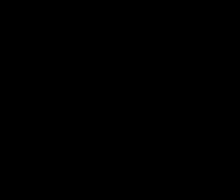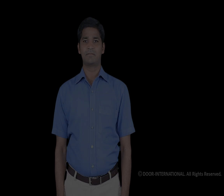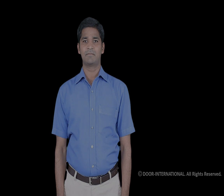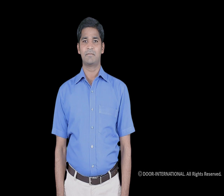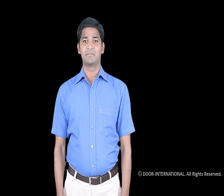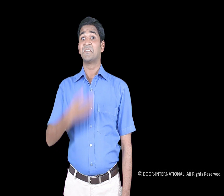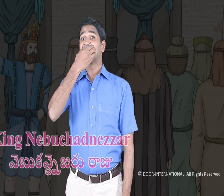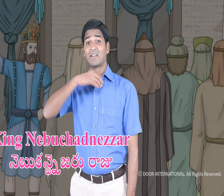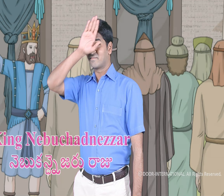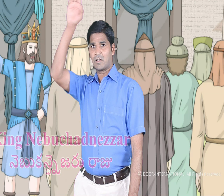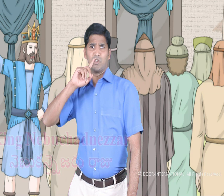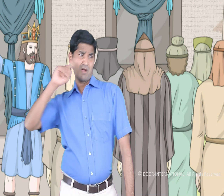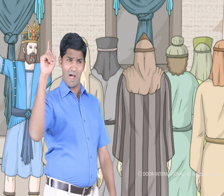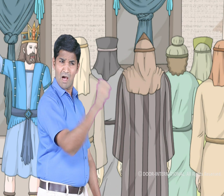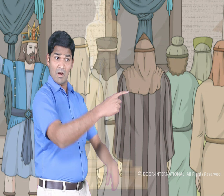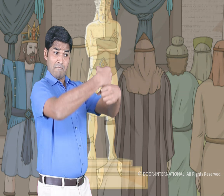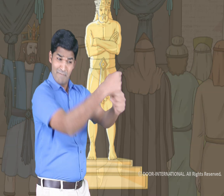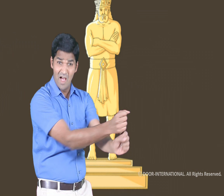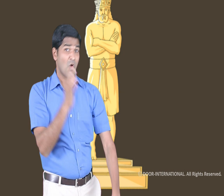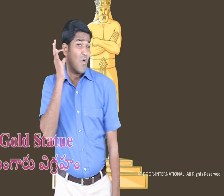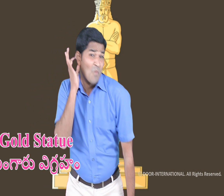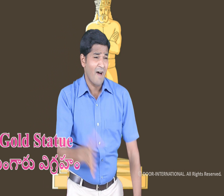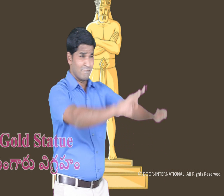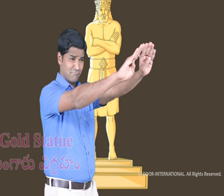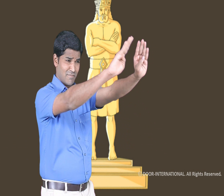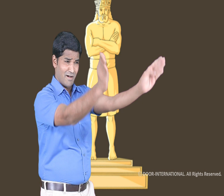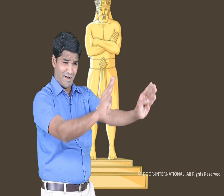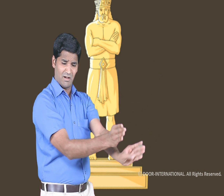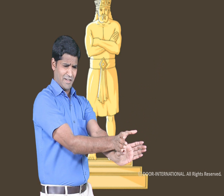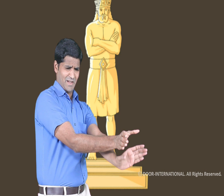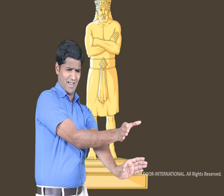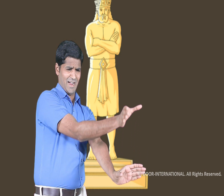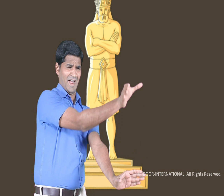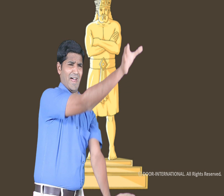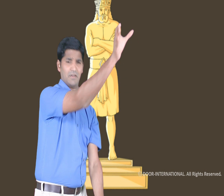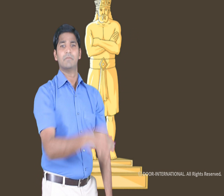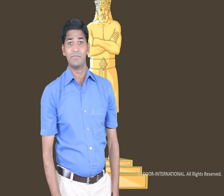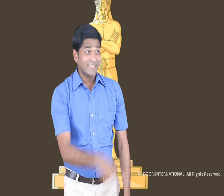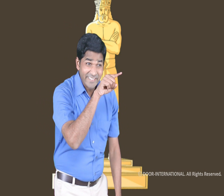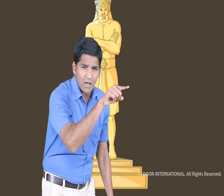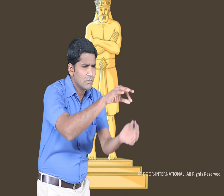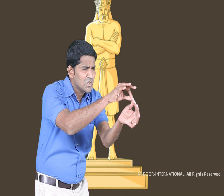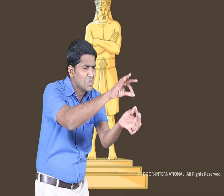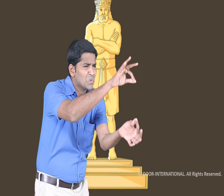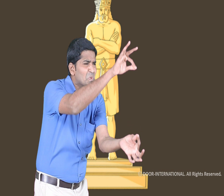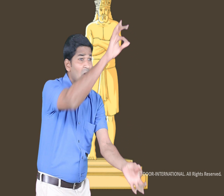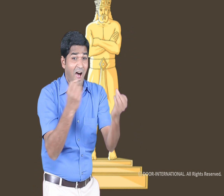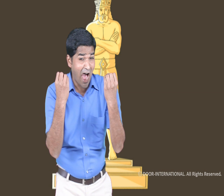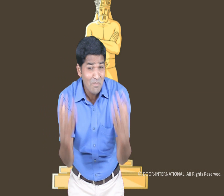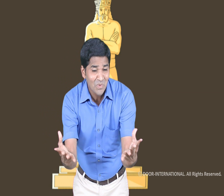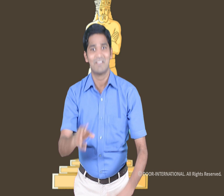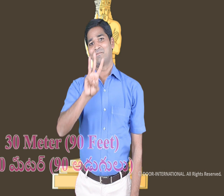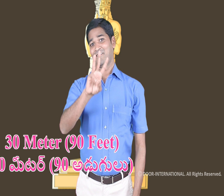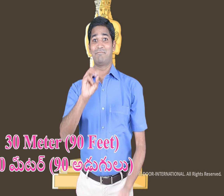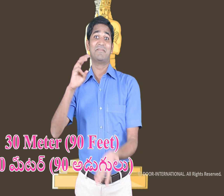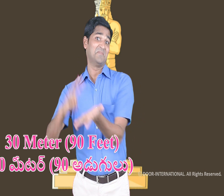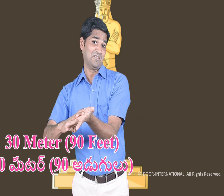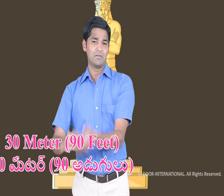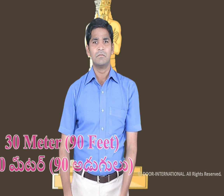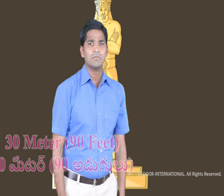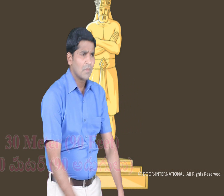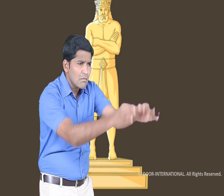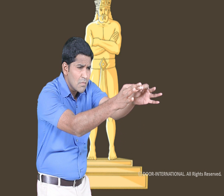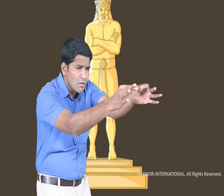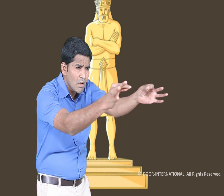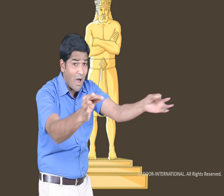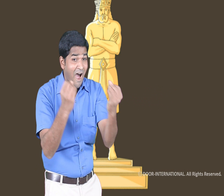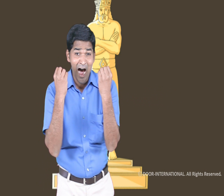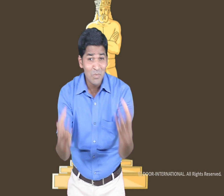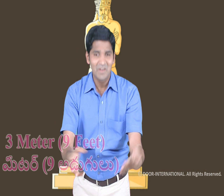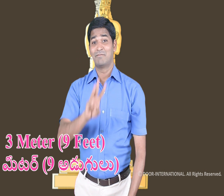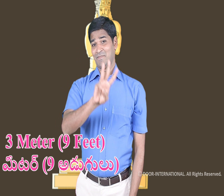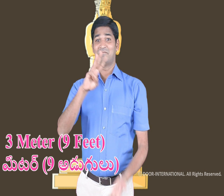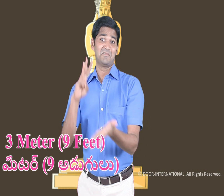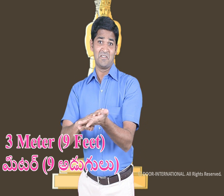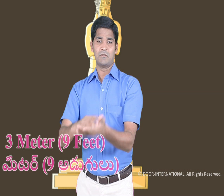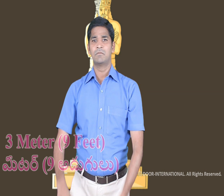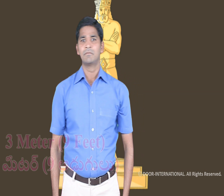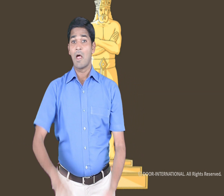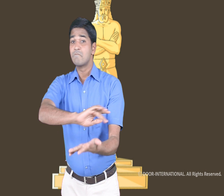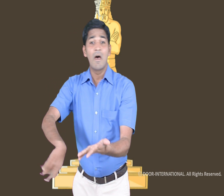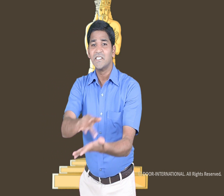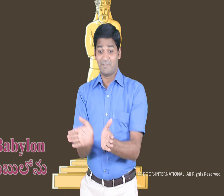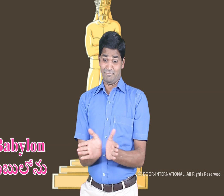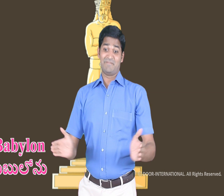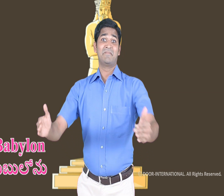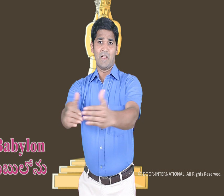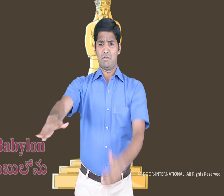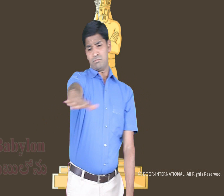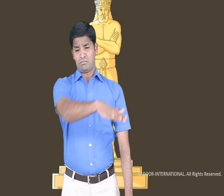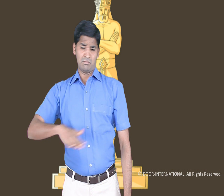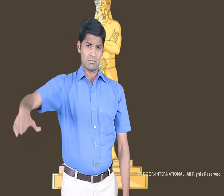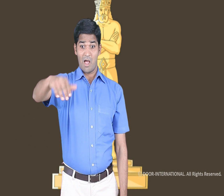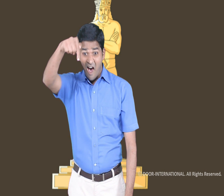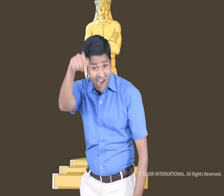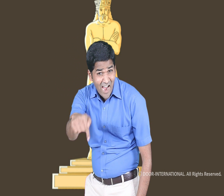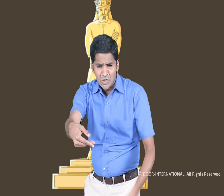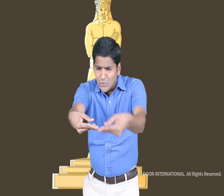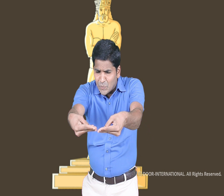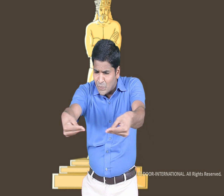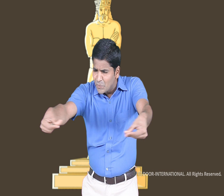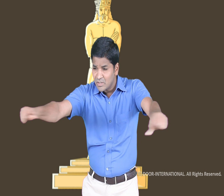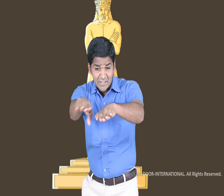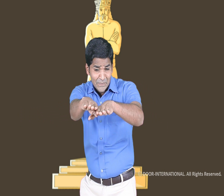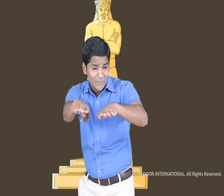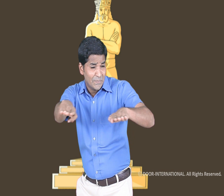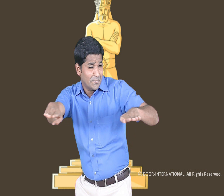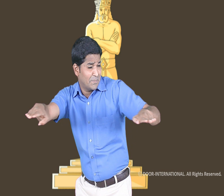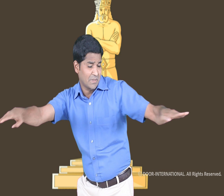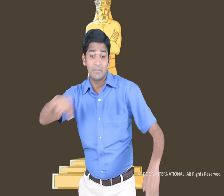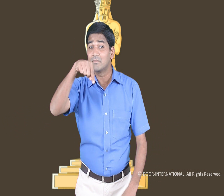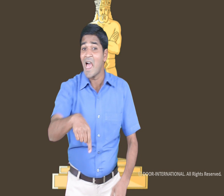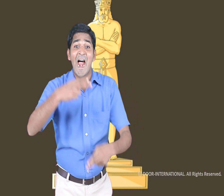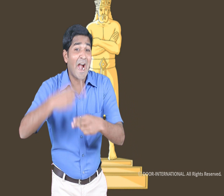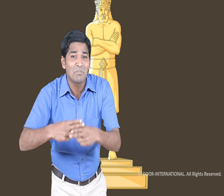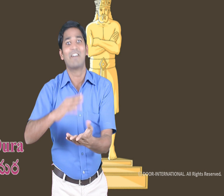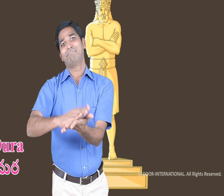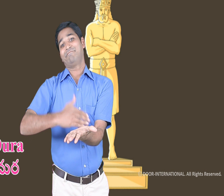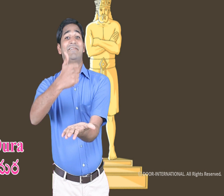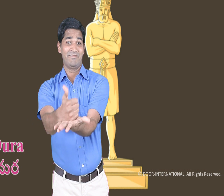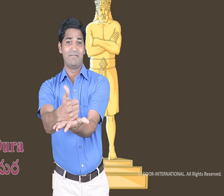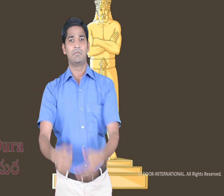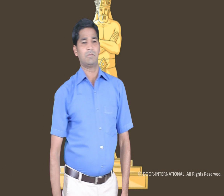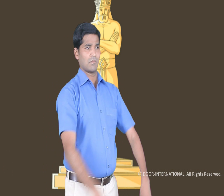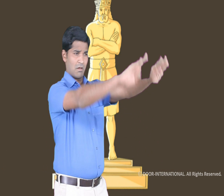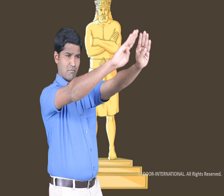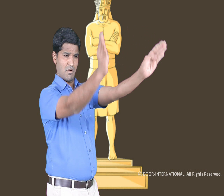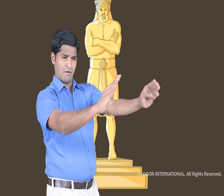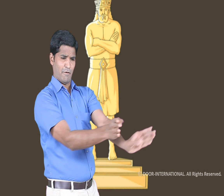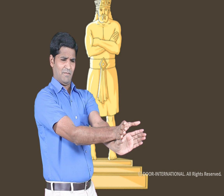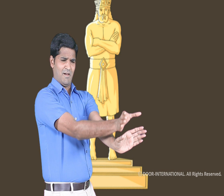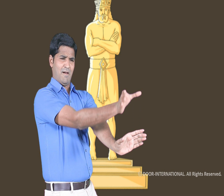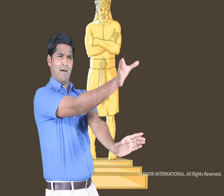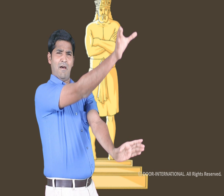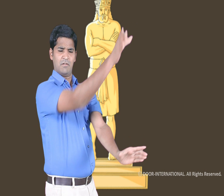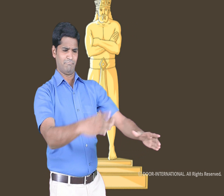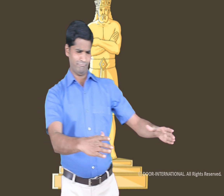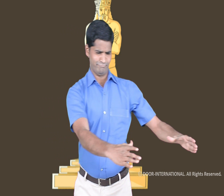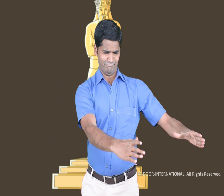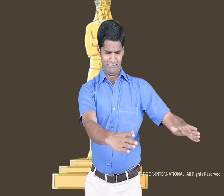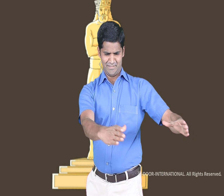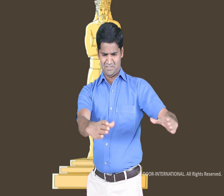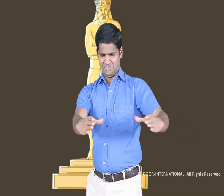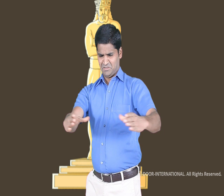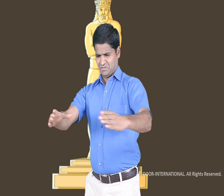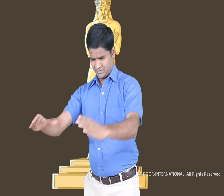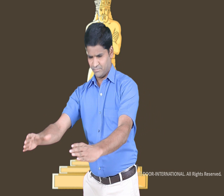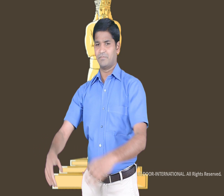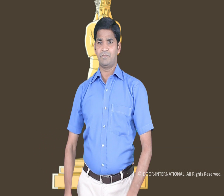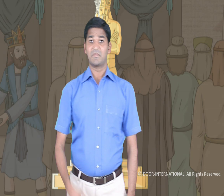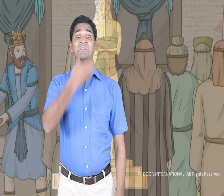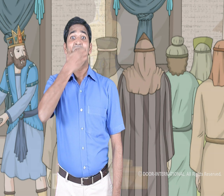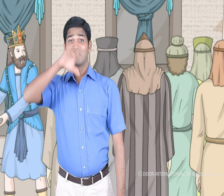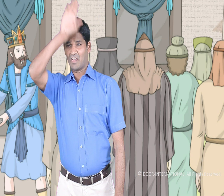King Nebuchadnezzar made a golden statue sixty cubits high and six cubits wide, and he set it up on the plain of Dura in the province of Babylon.